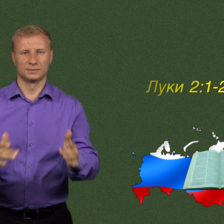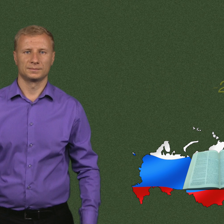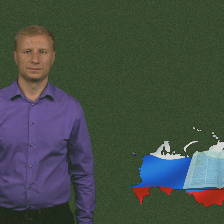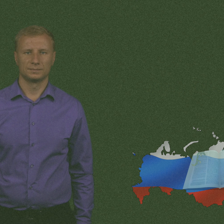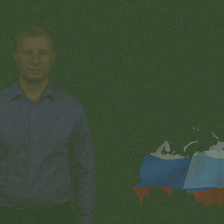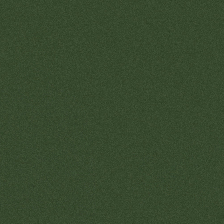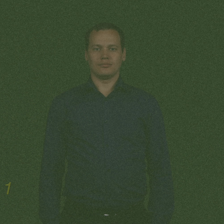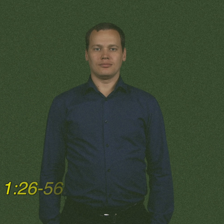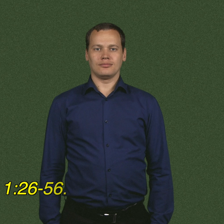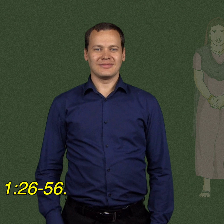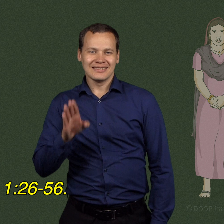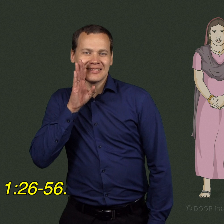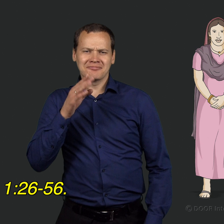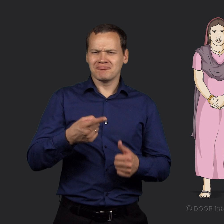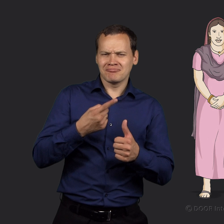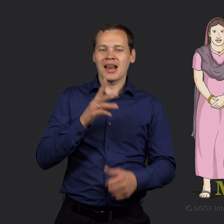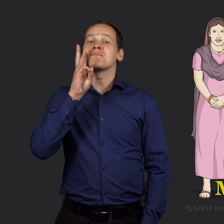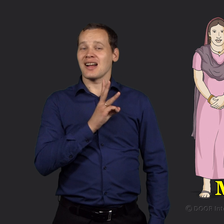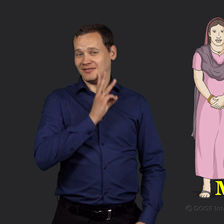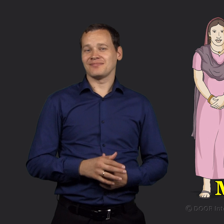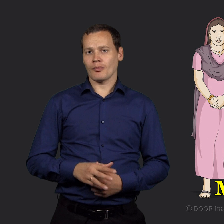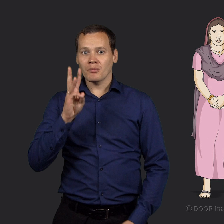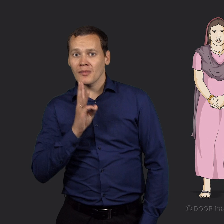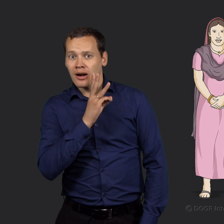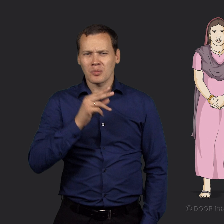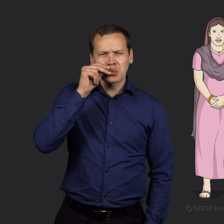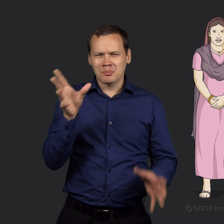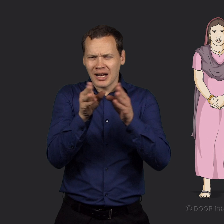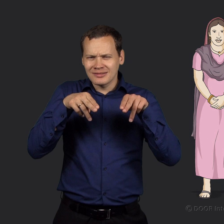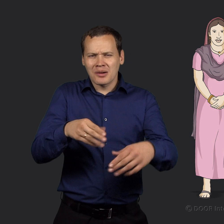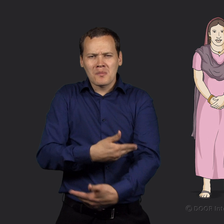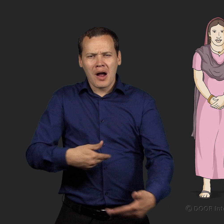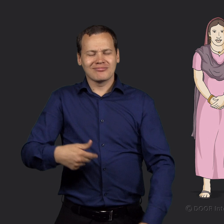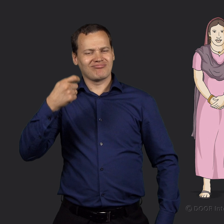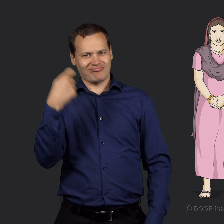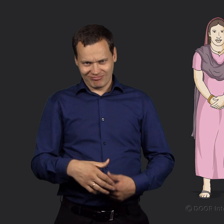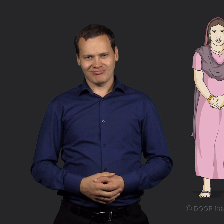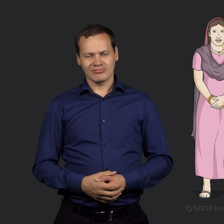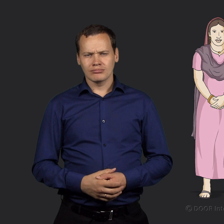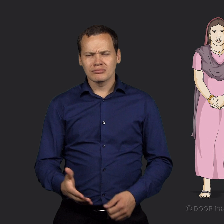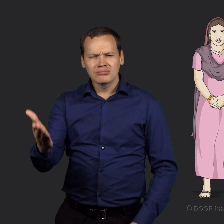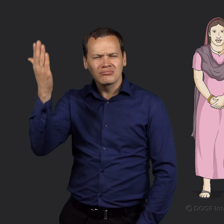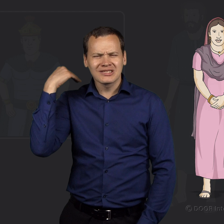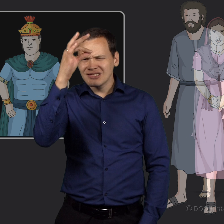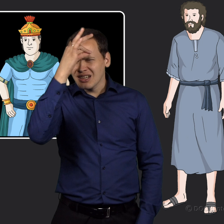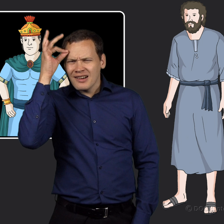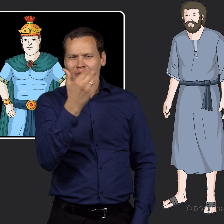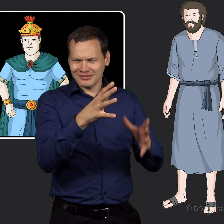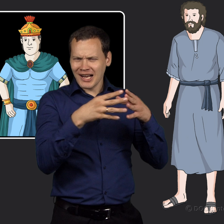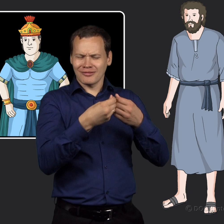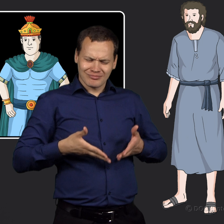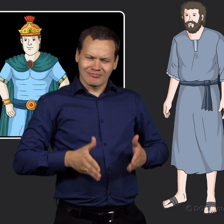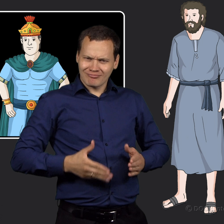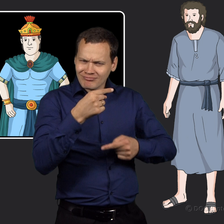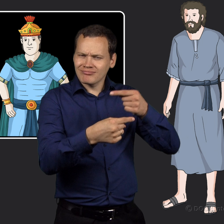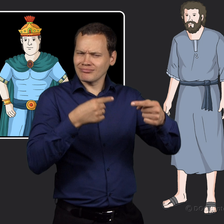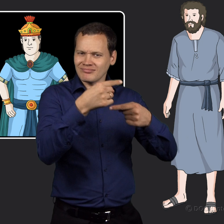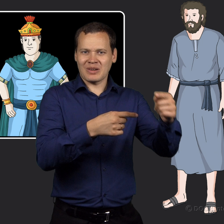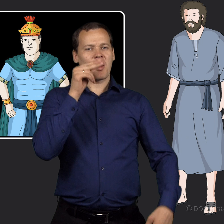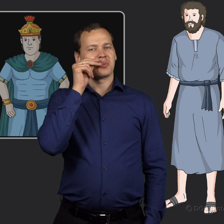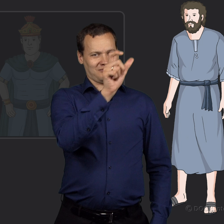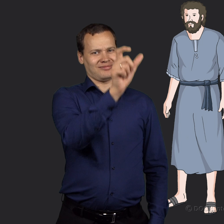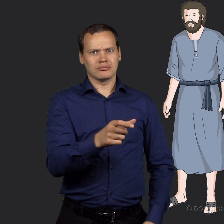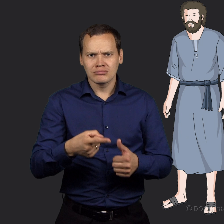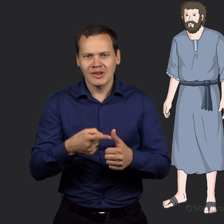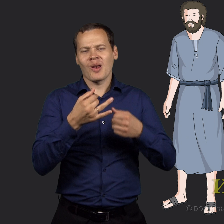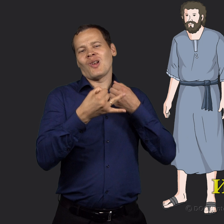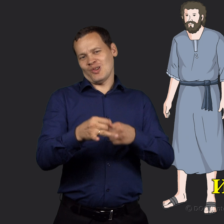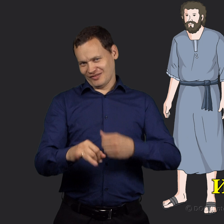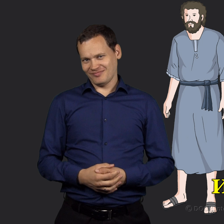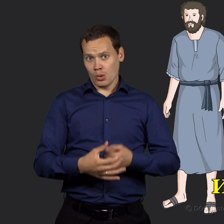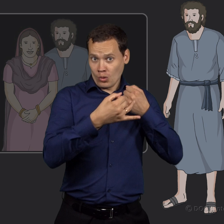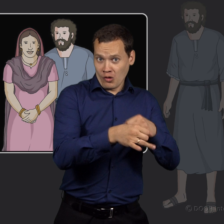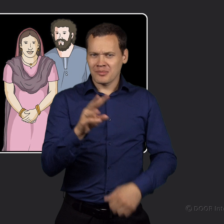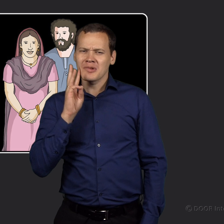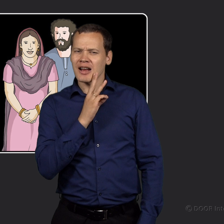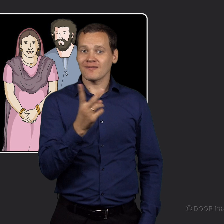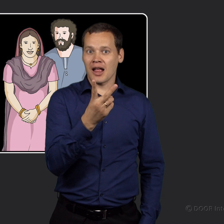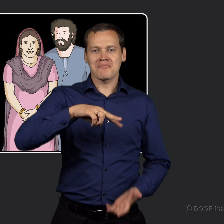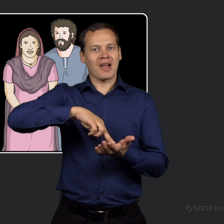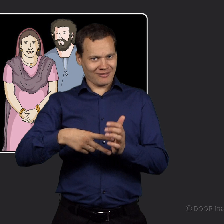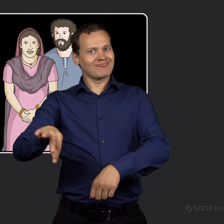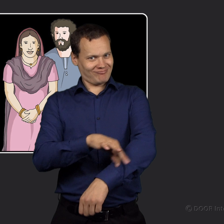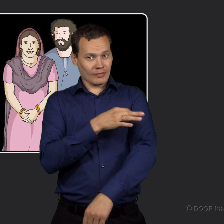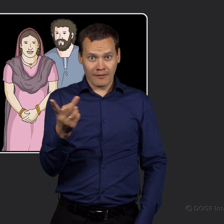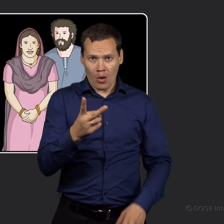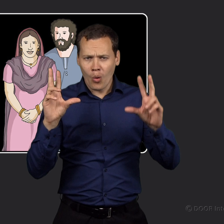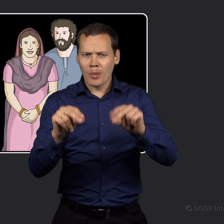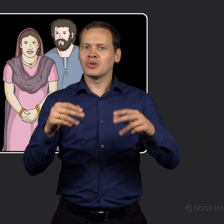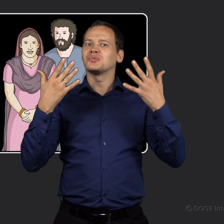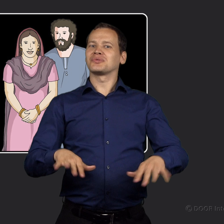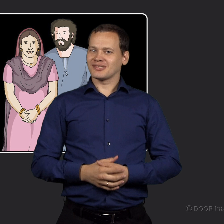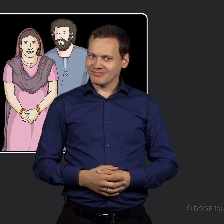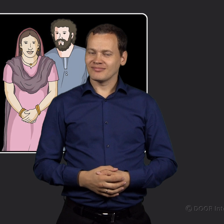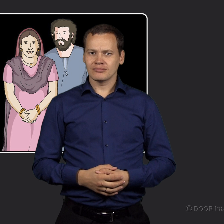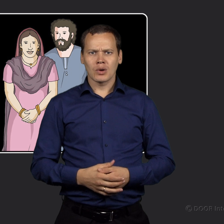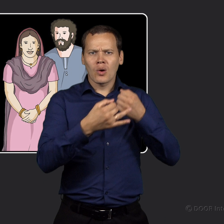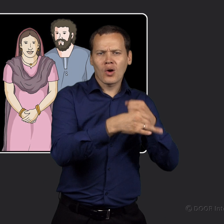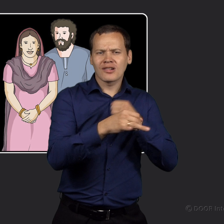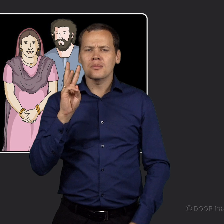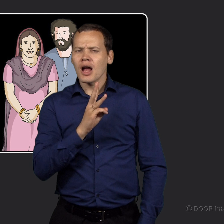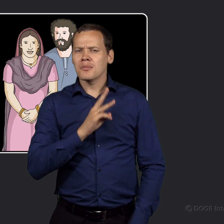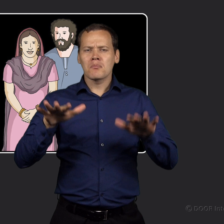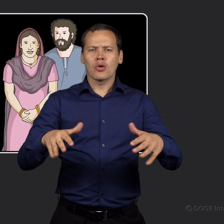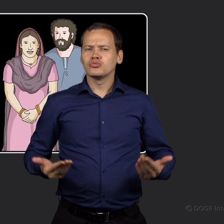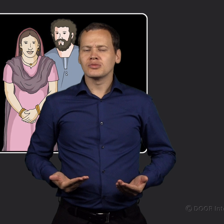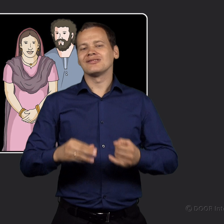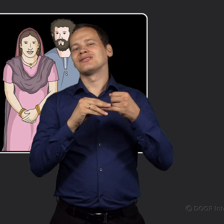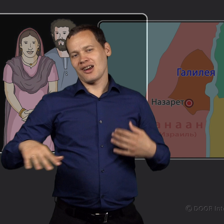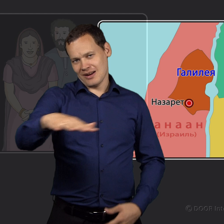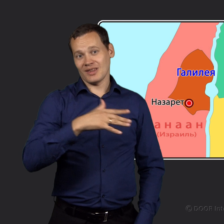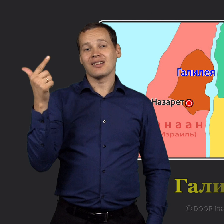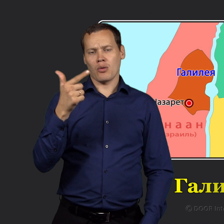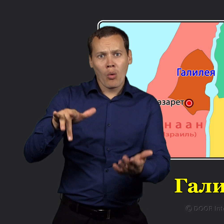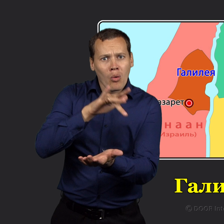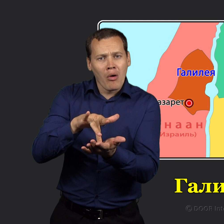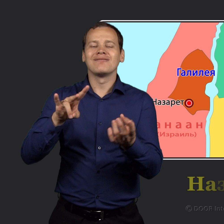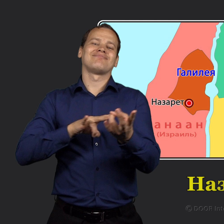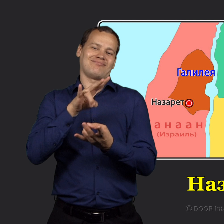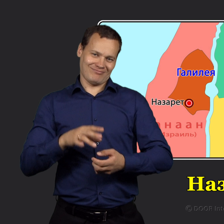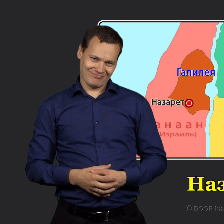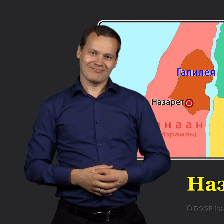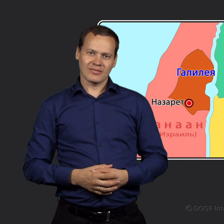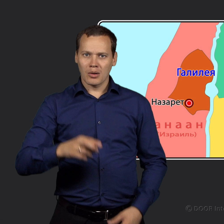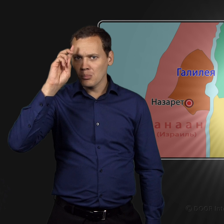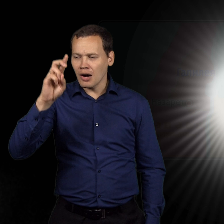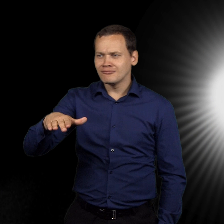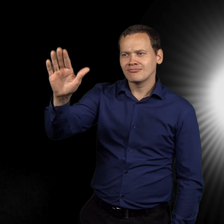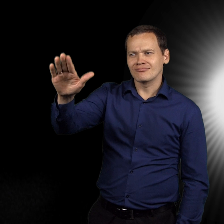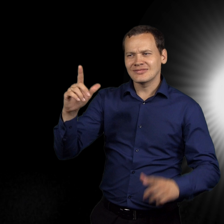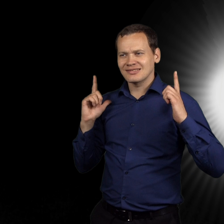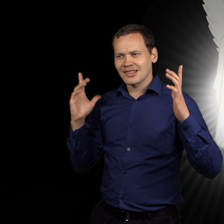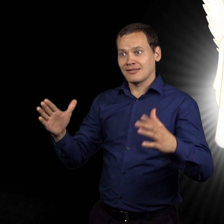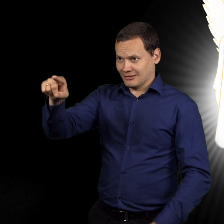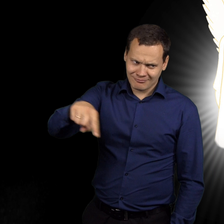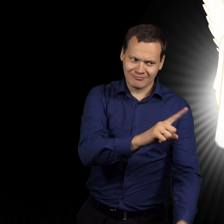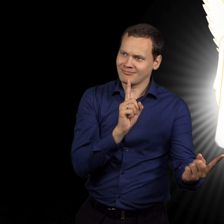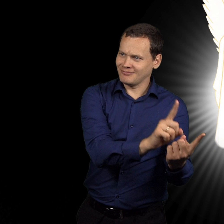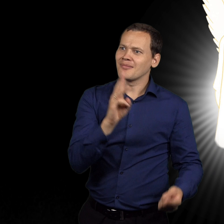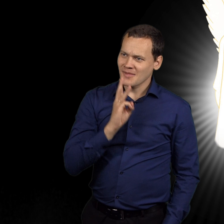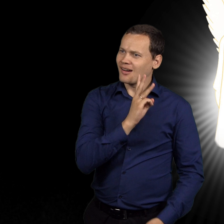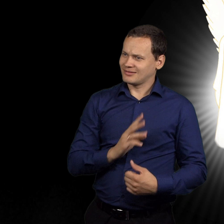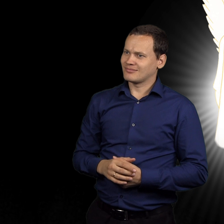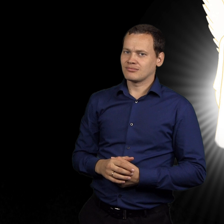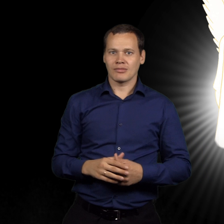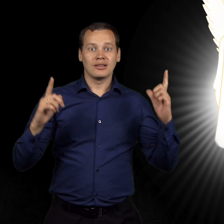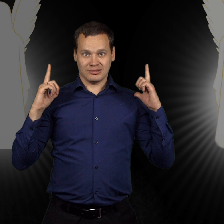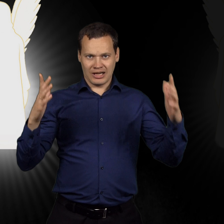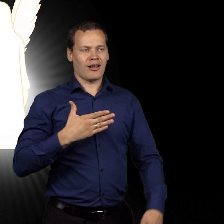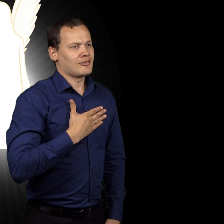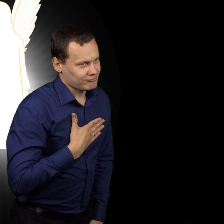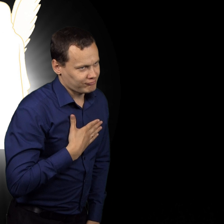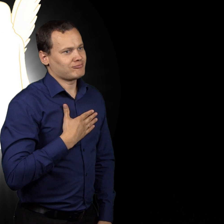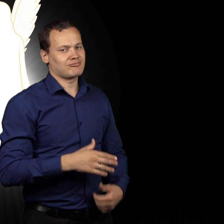In the sixth month, God sent the angel Gabriel to a town in Galilee called Nazareth, to a virgin pledged in marriage to a man named Joseph, who was of the house of David.